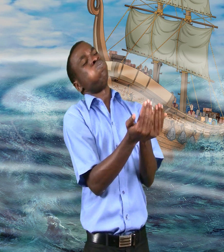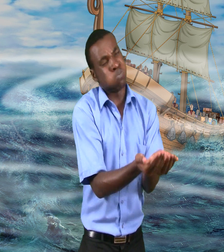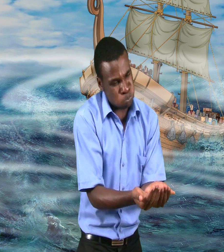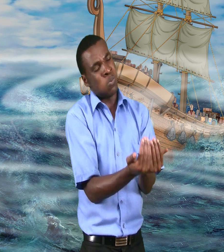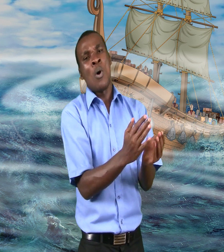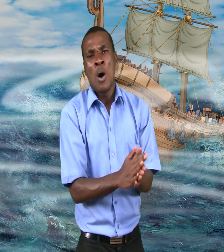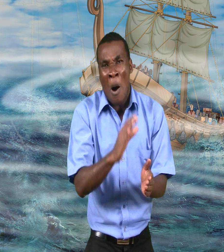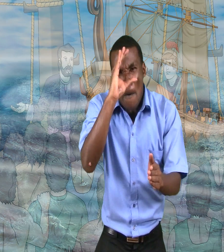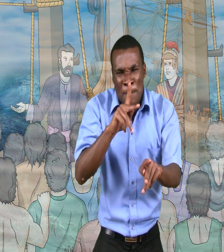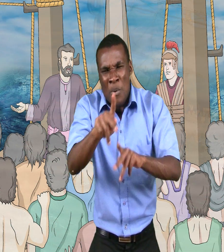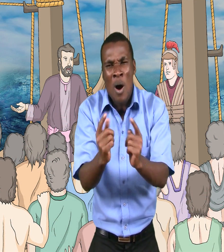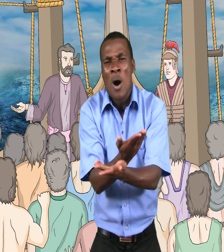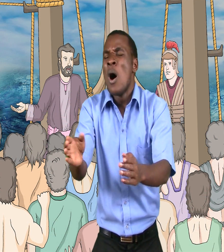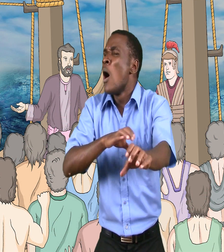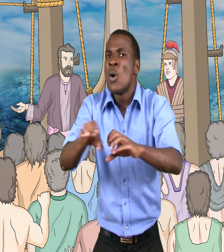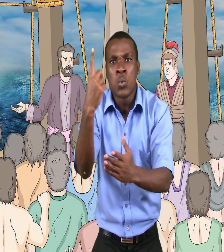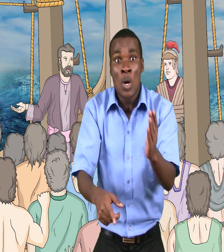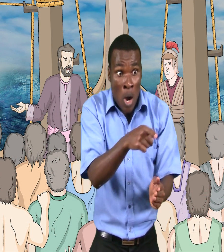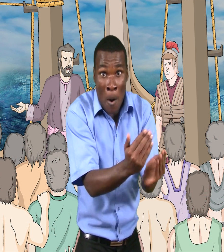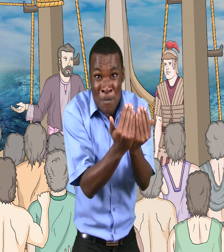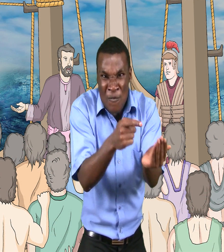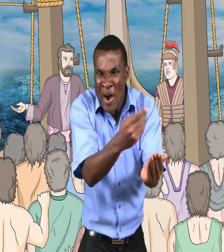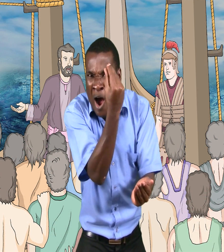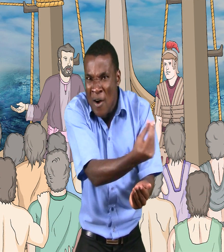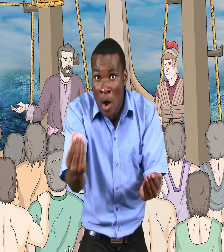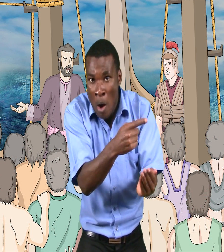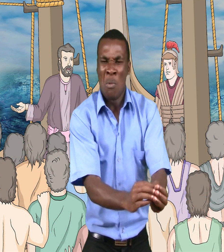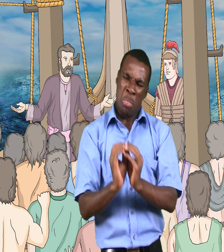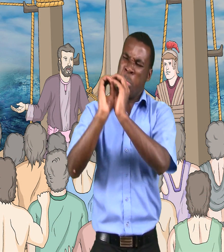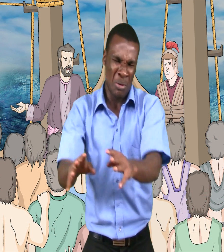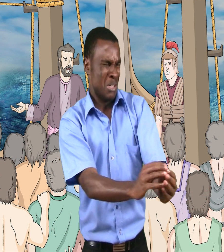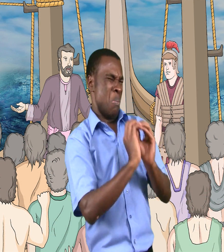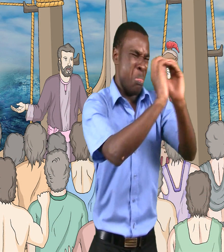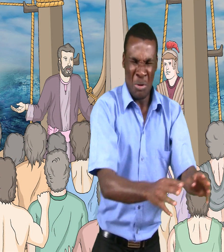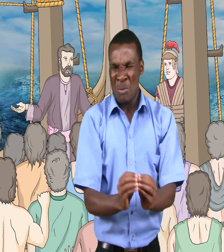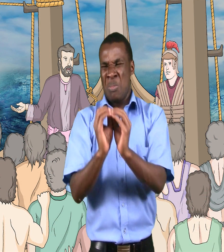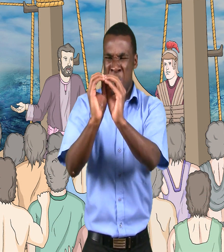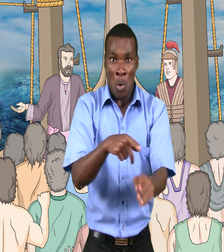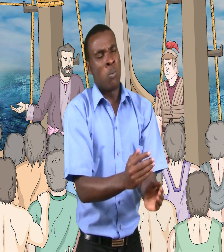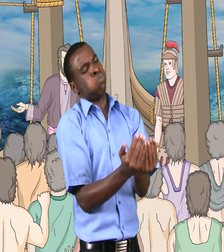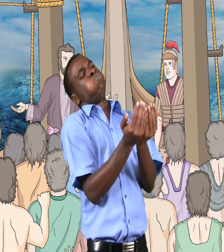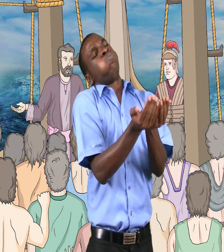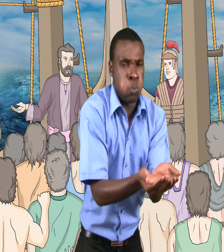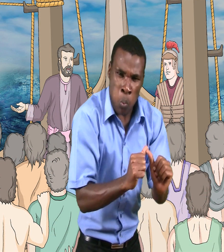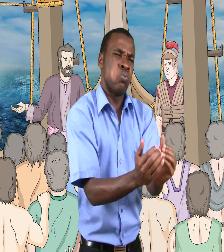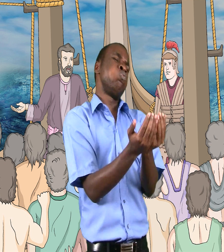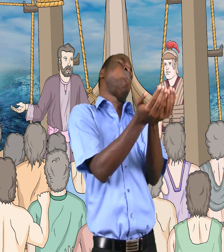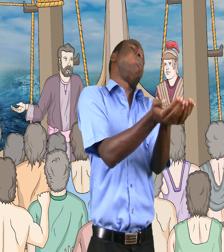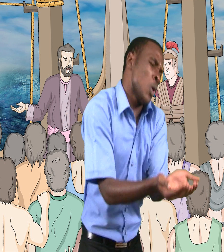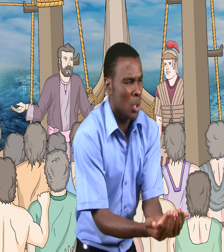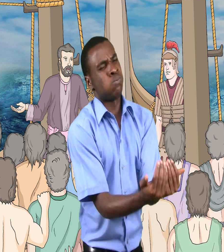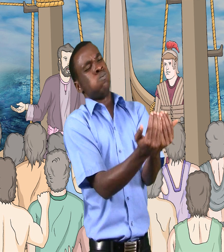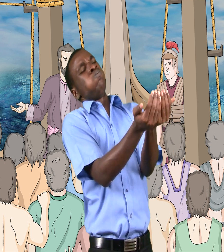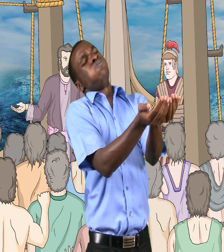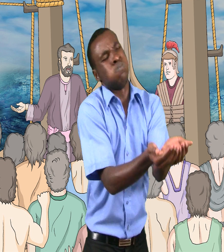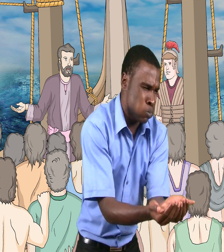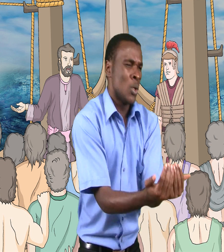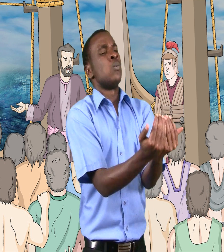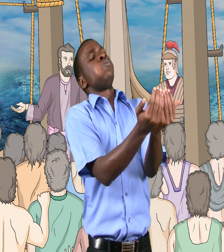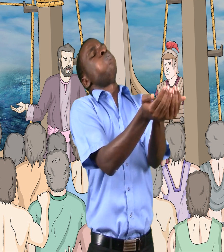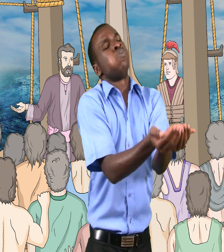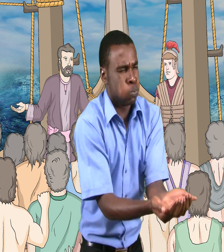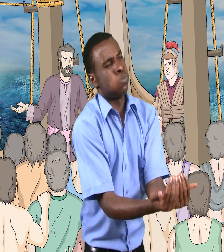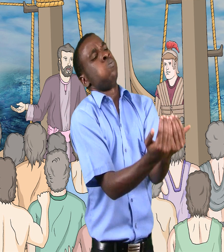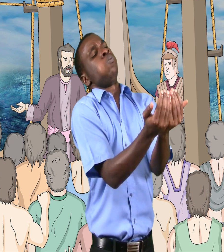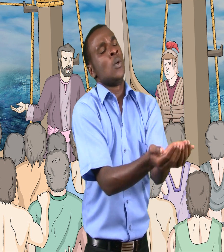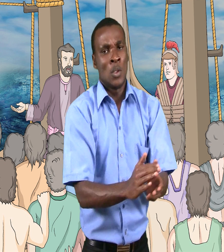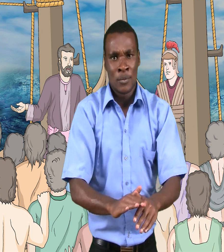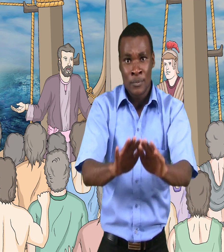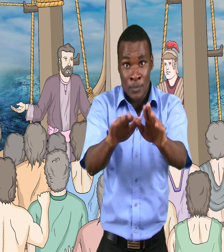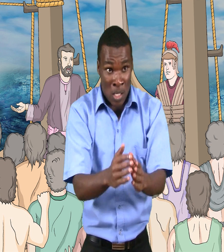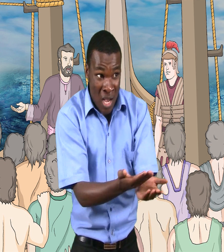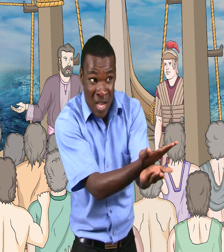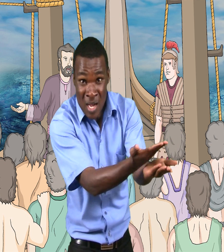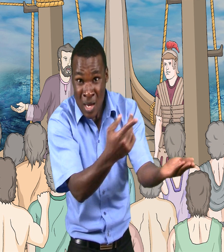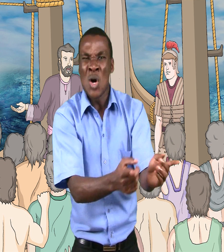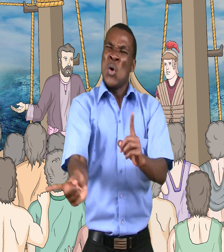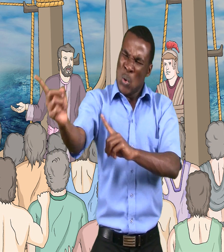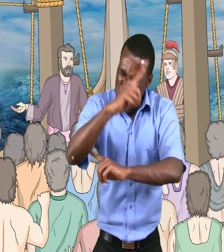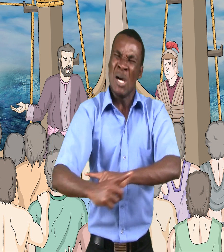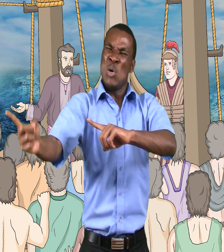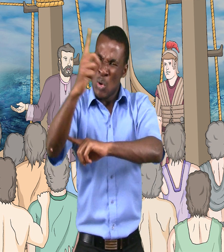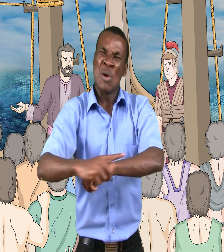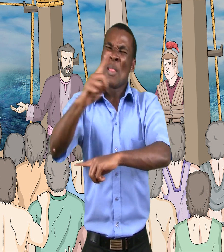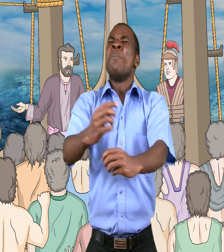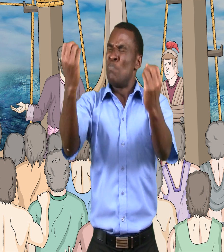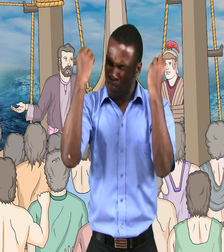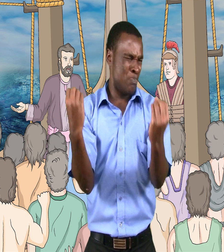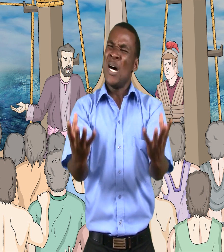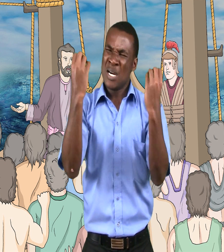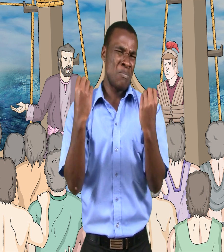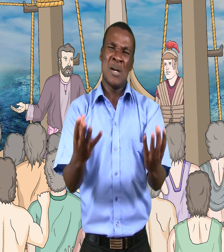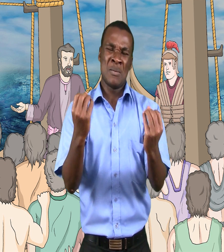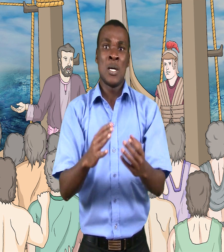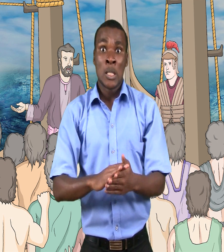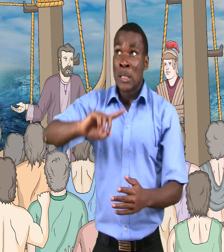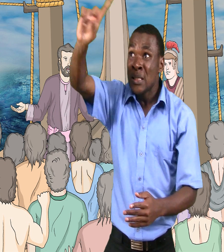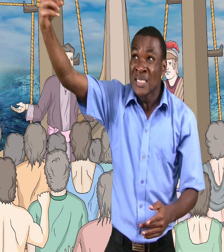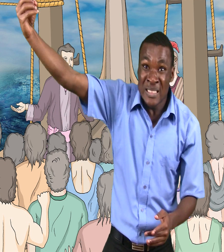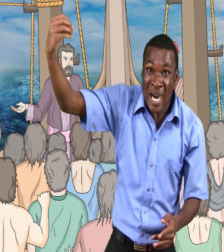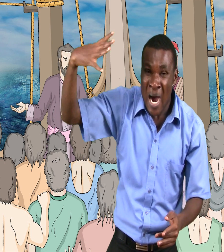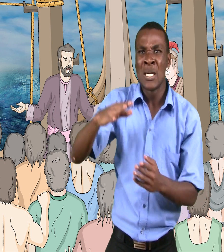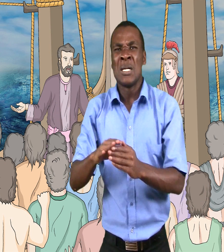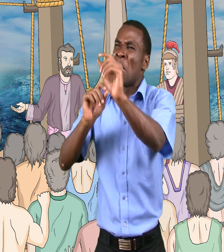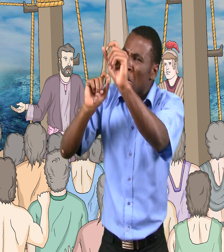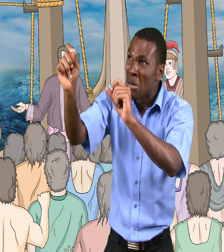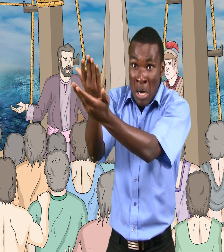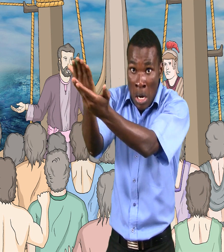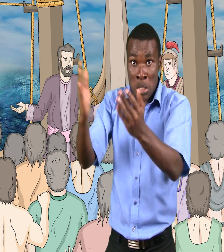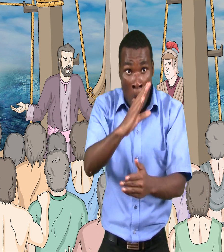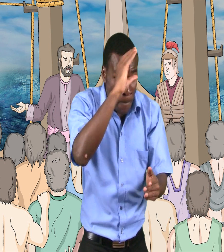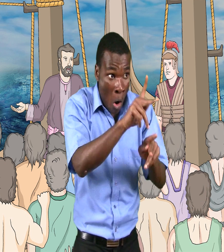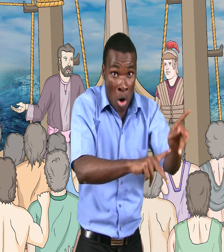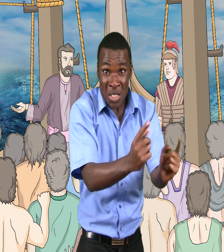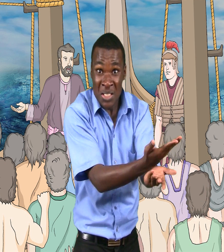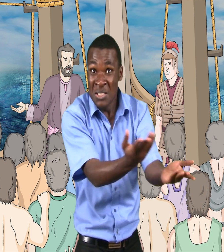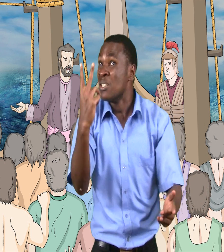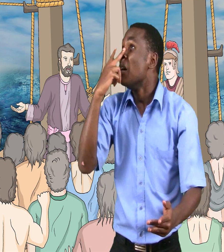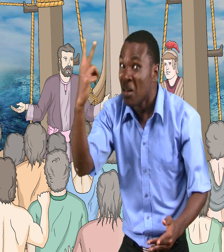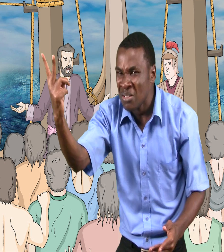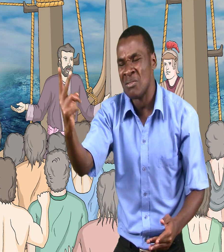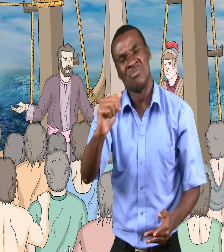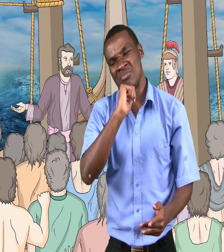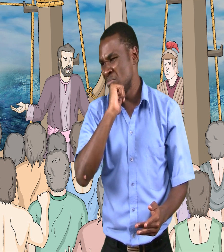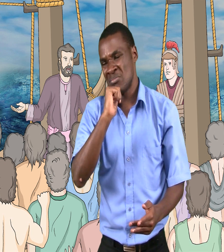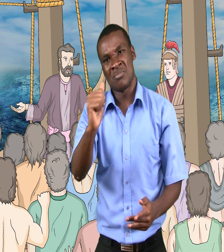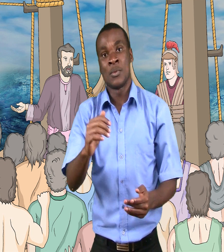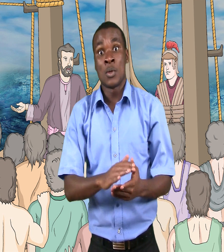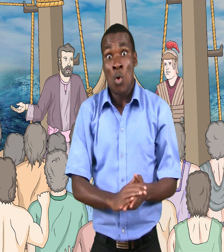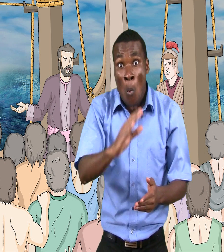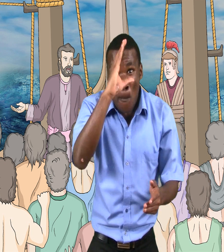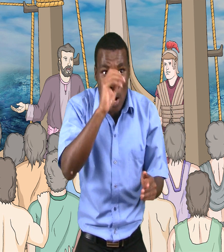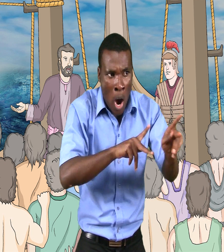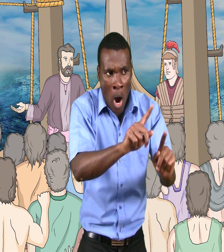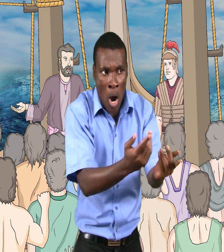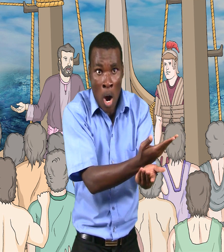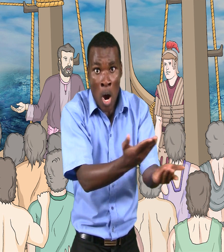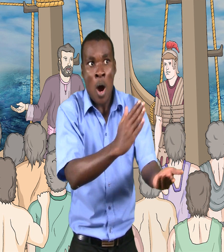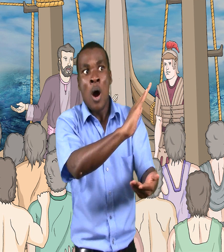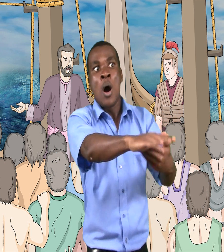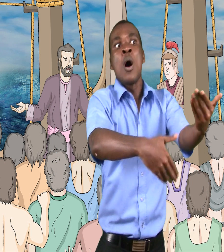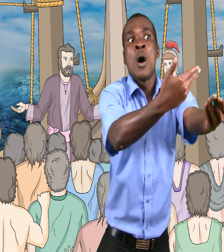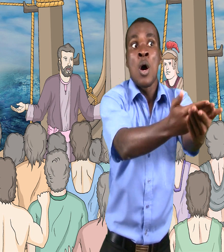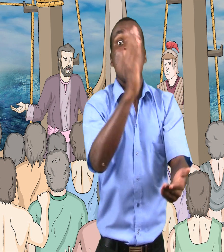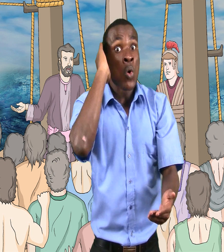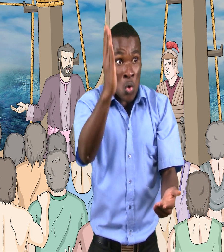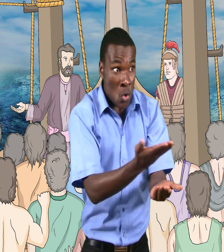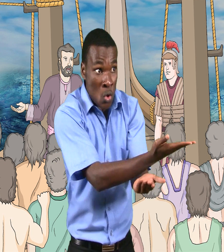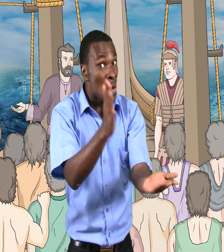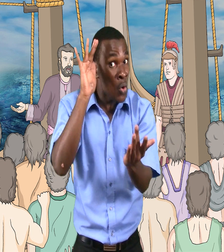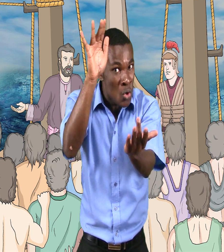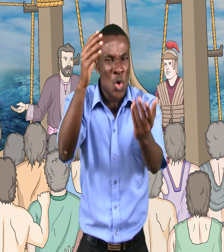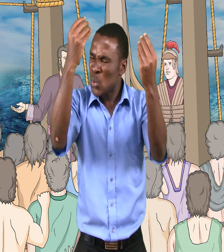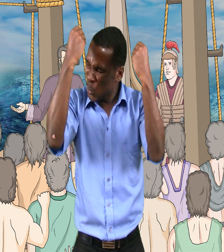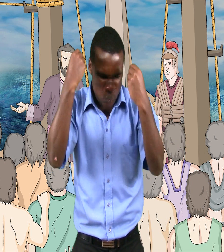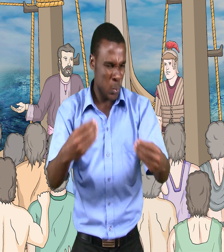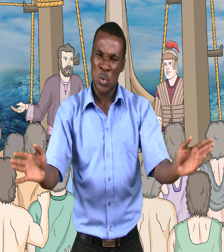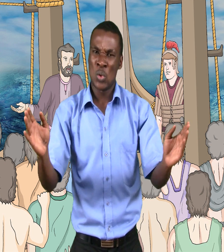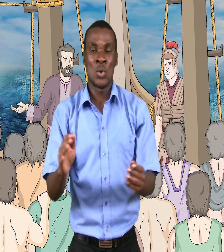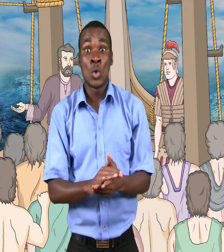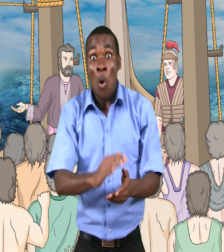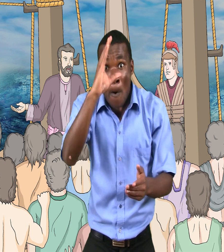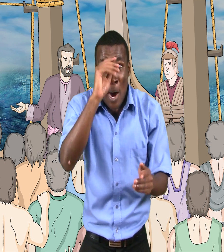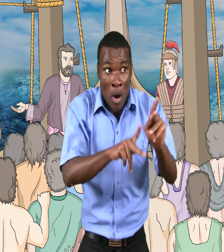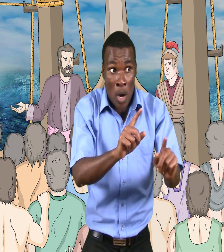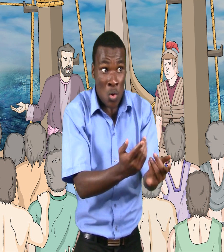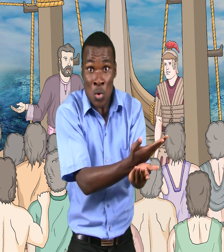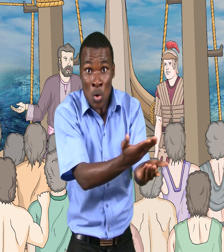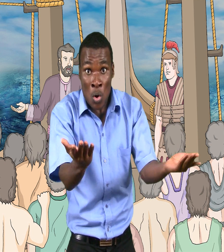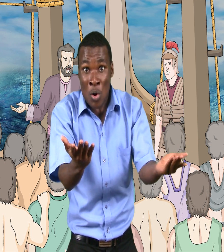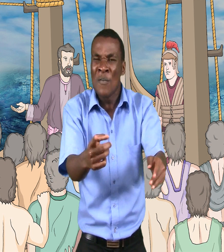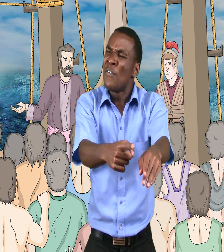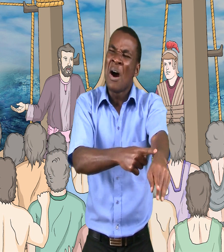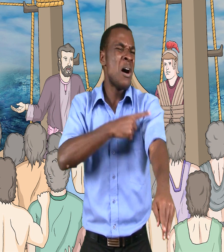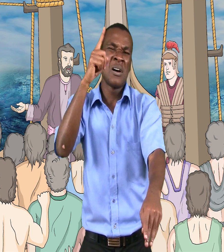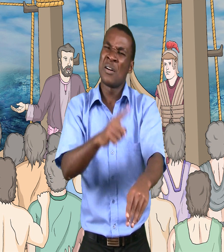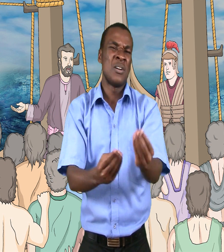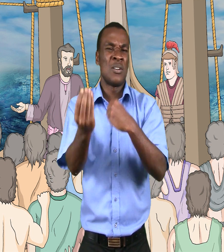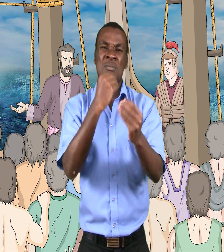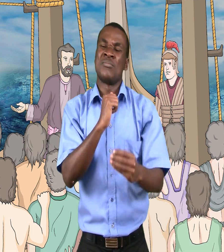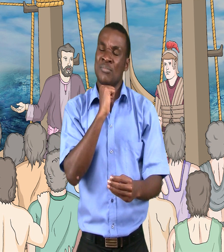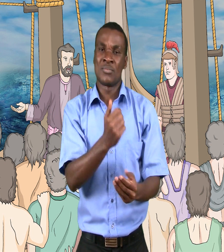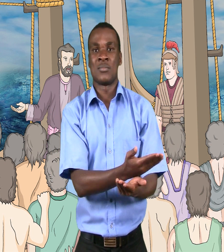After the men had gone a long time without food, Paul stood up among them and said, “Men, you should have followed my advice not to sail from Crete.